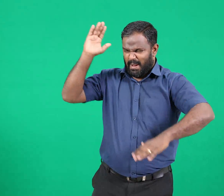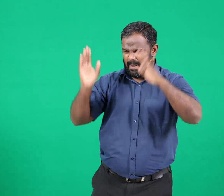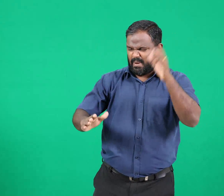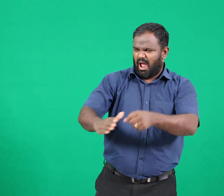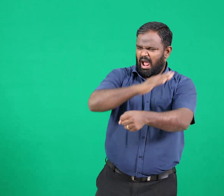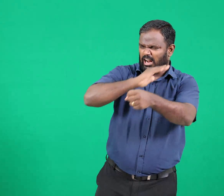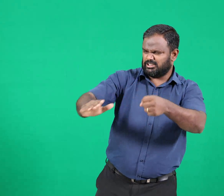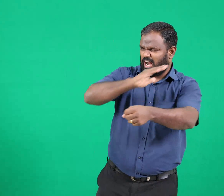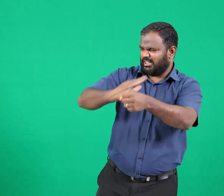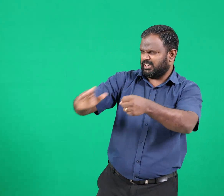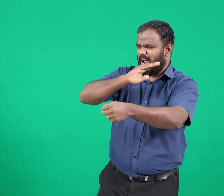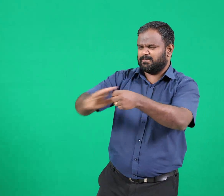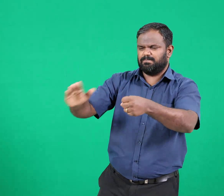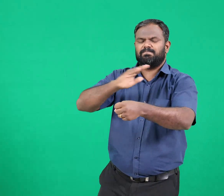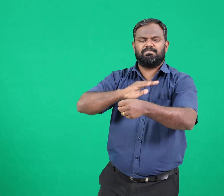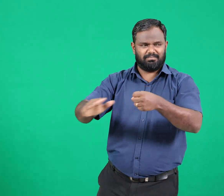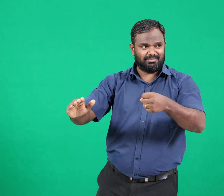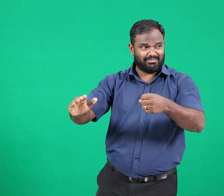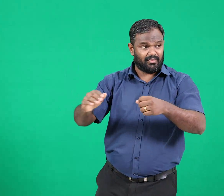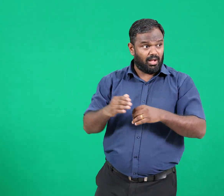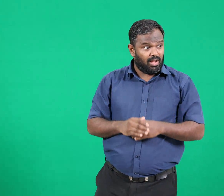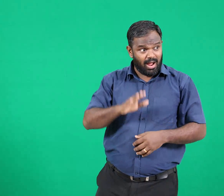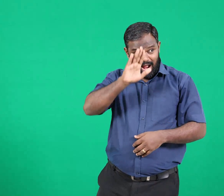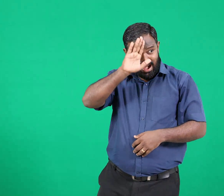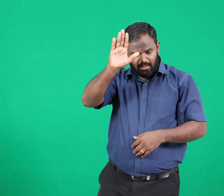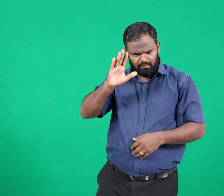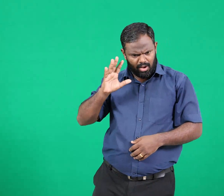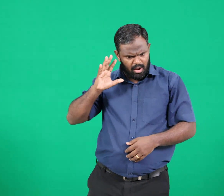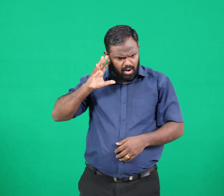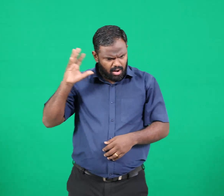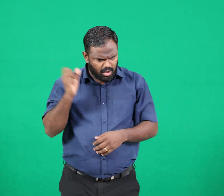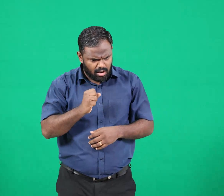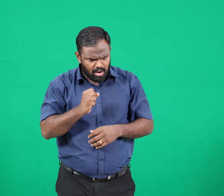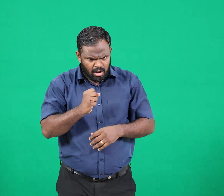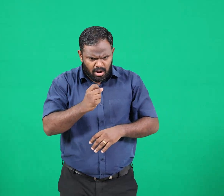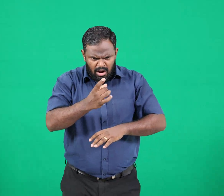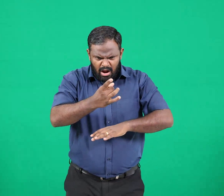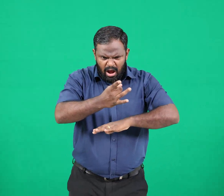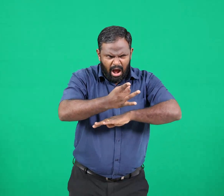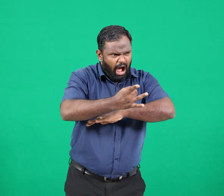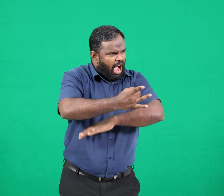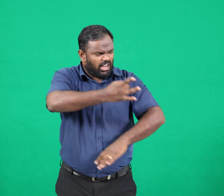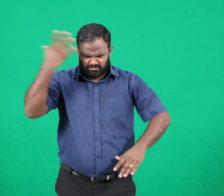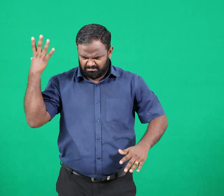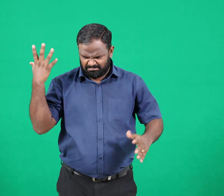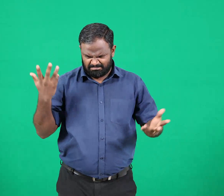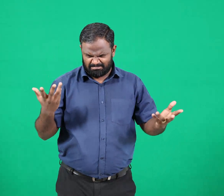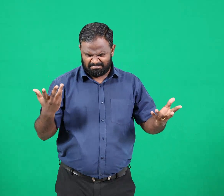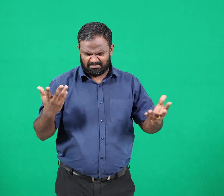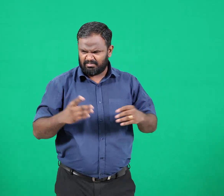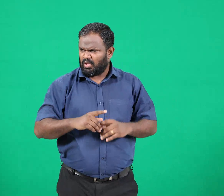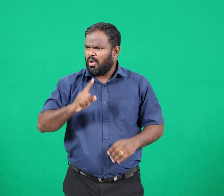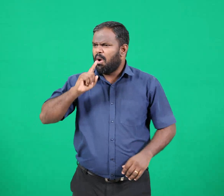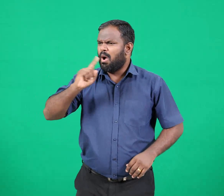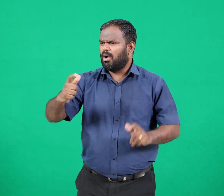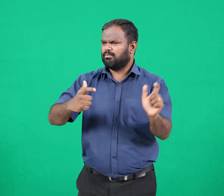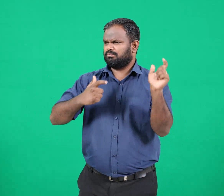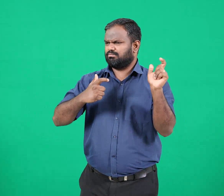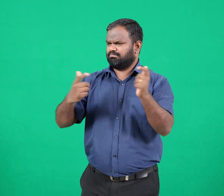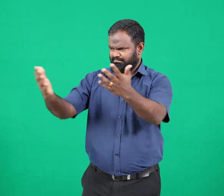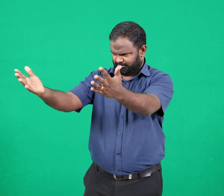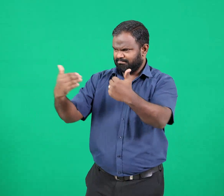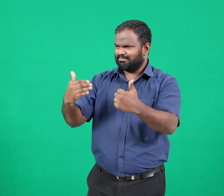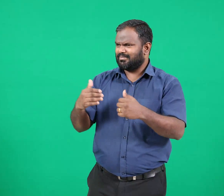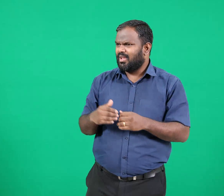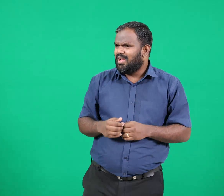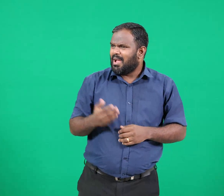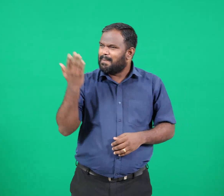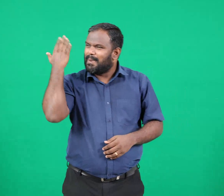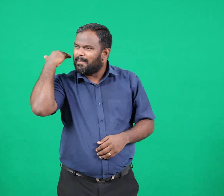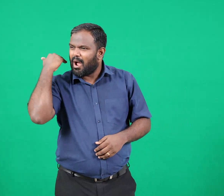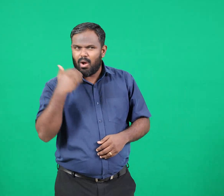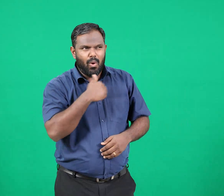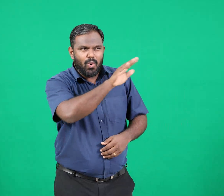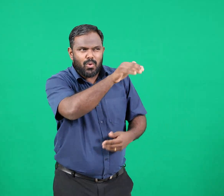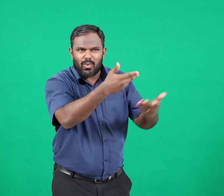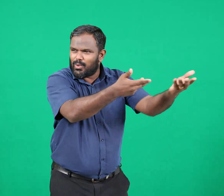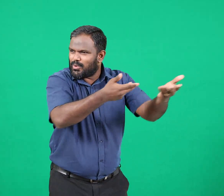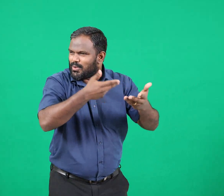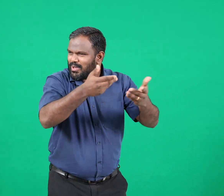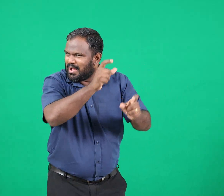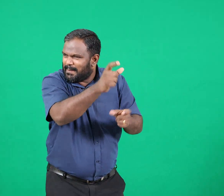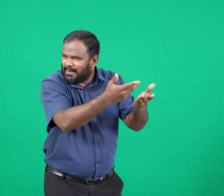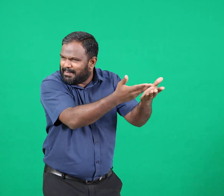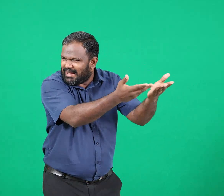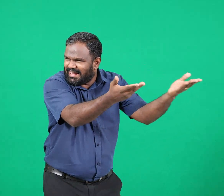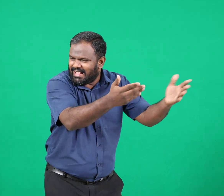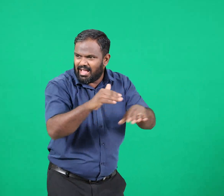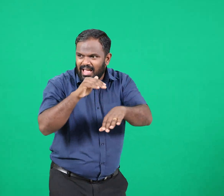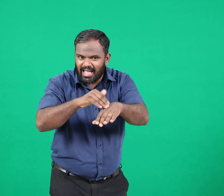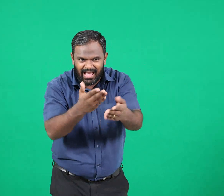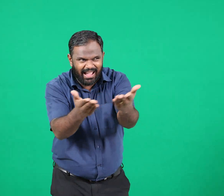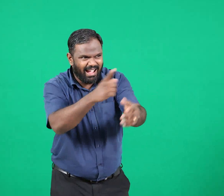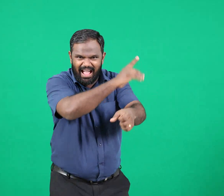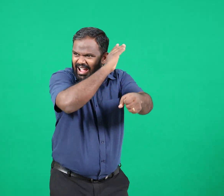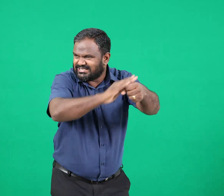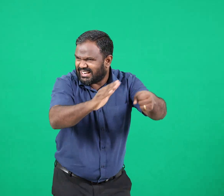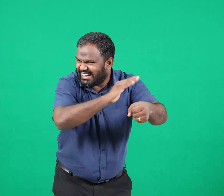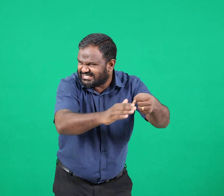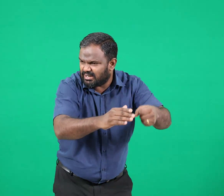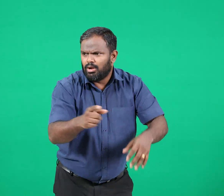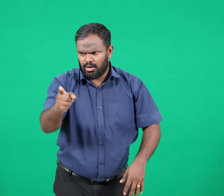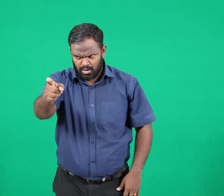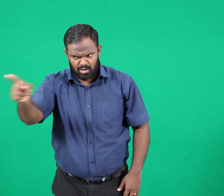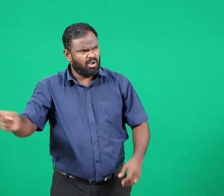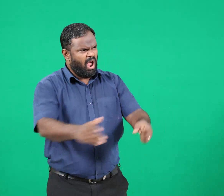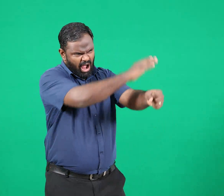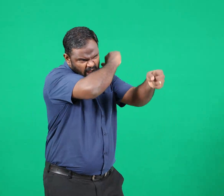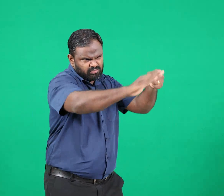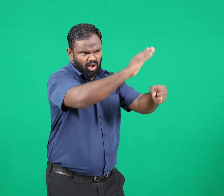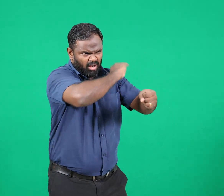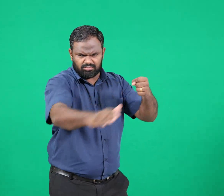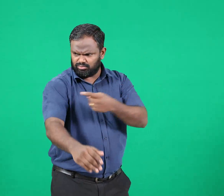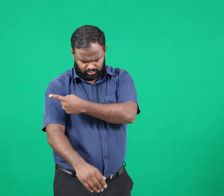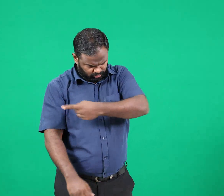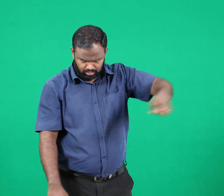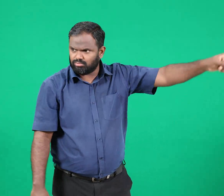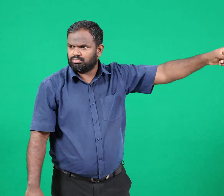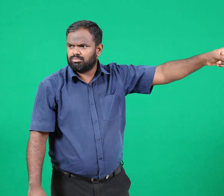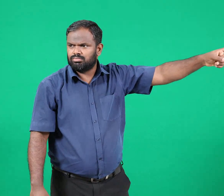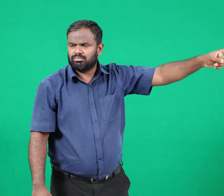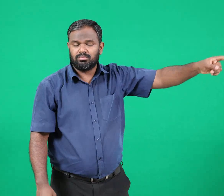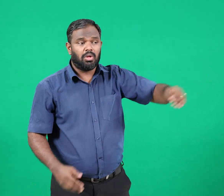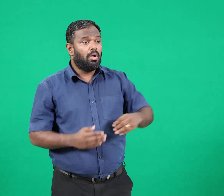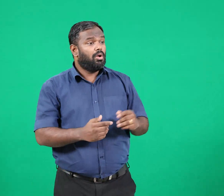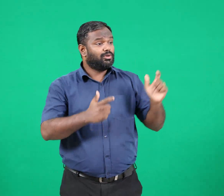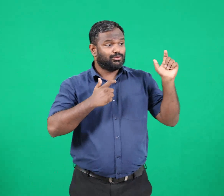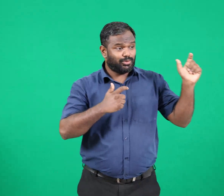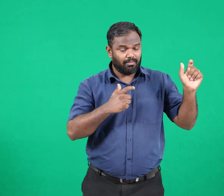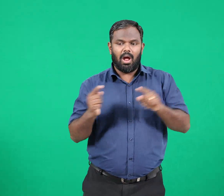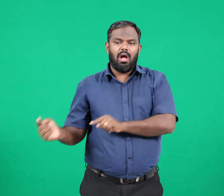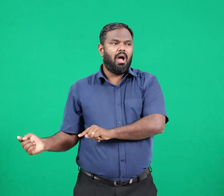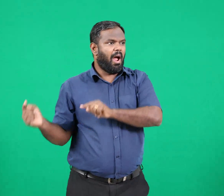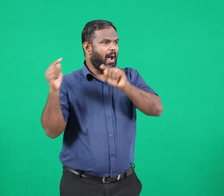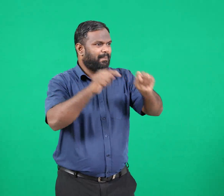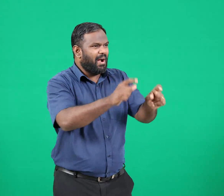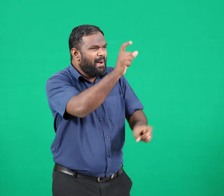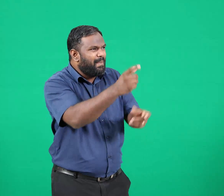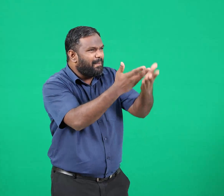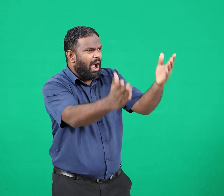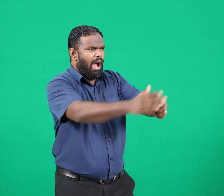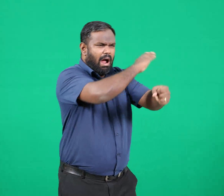The rest seized his servants, mistreated them, and killed them.